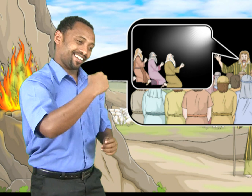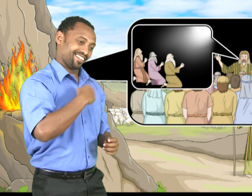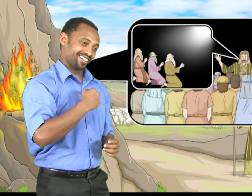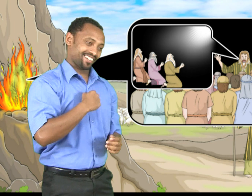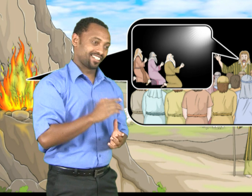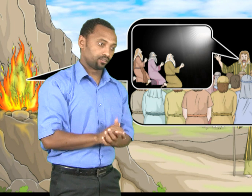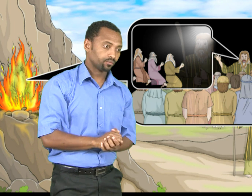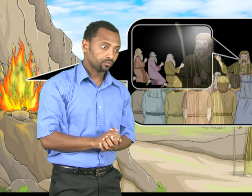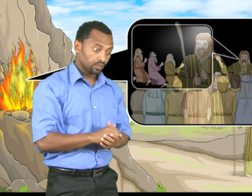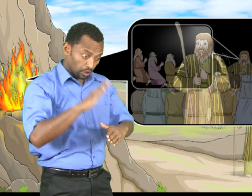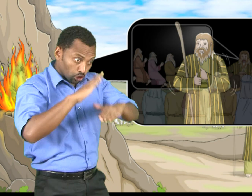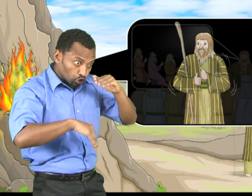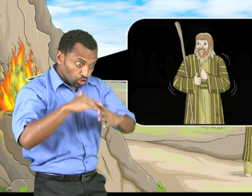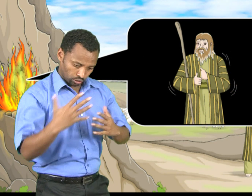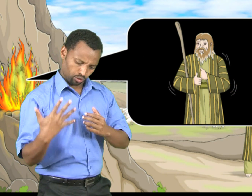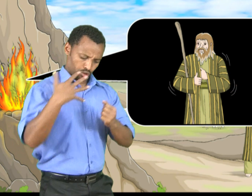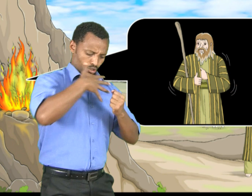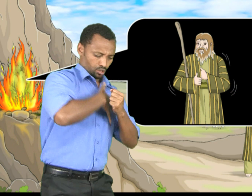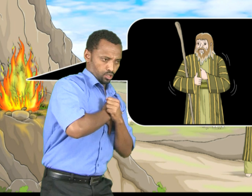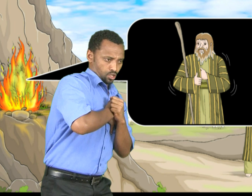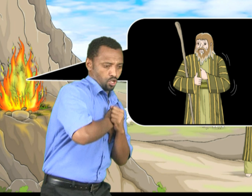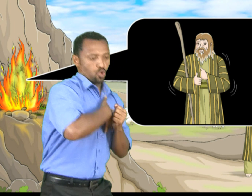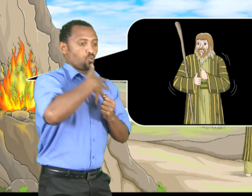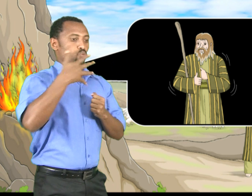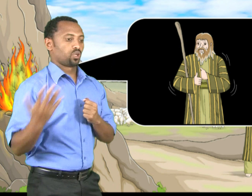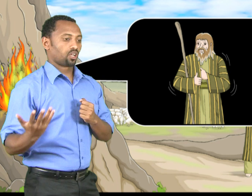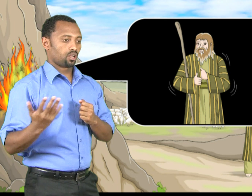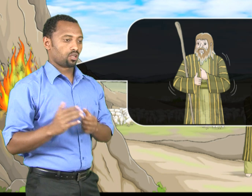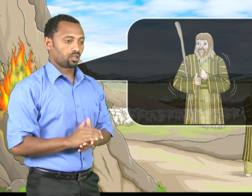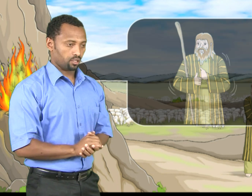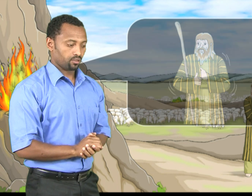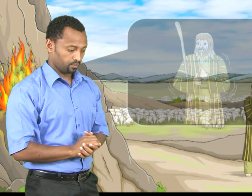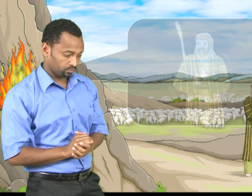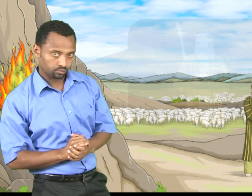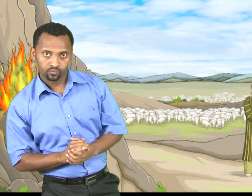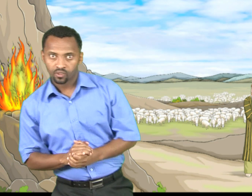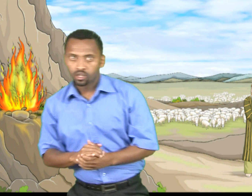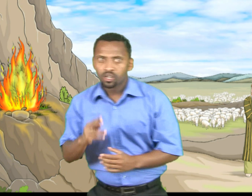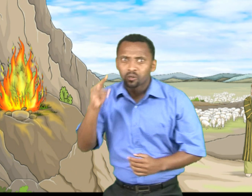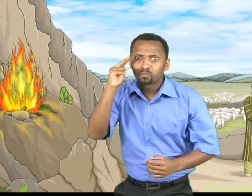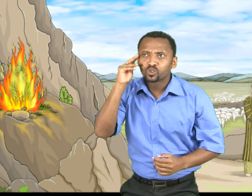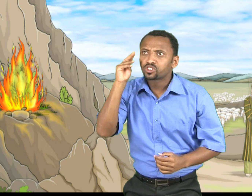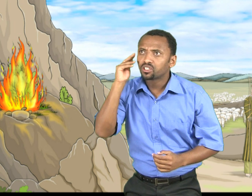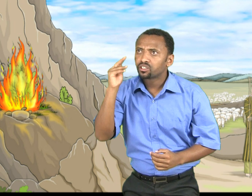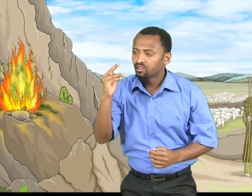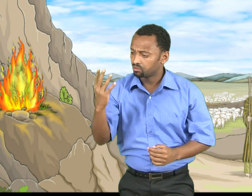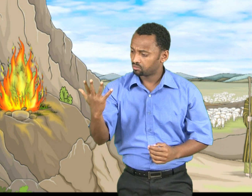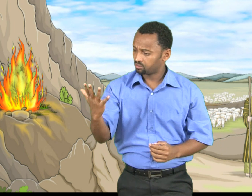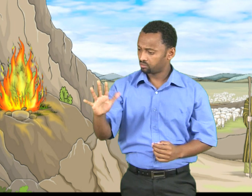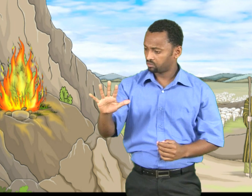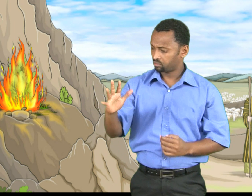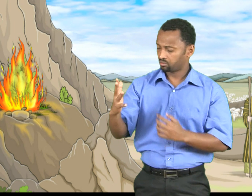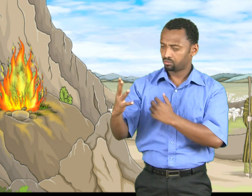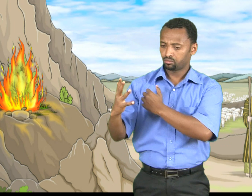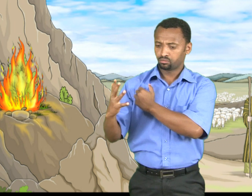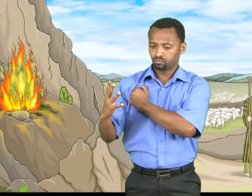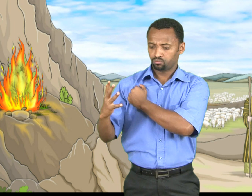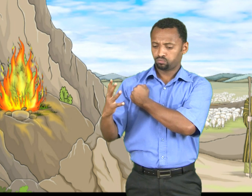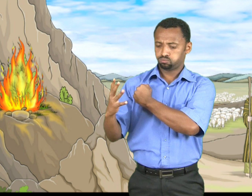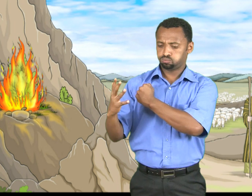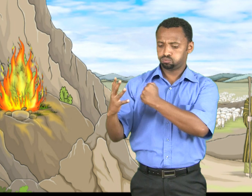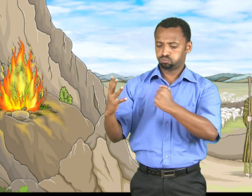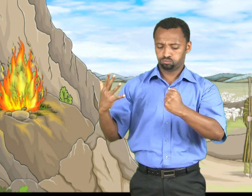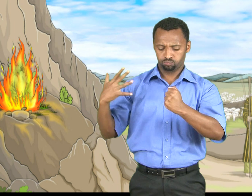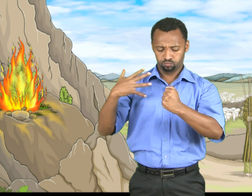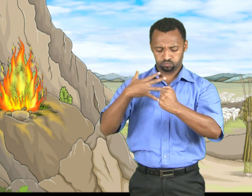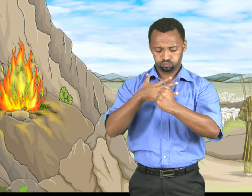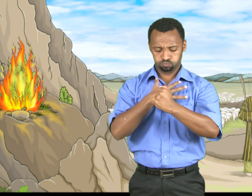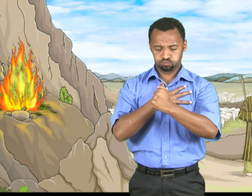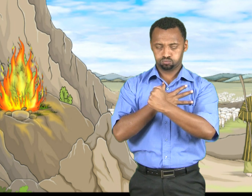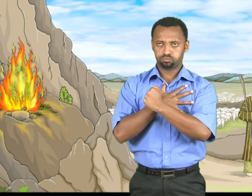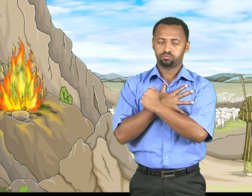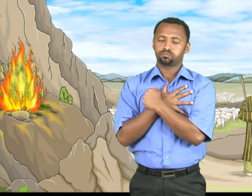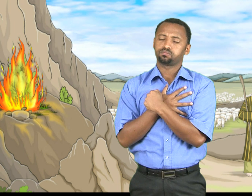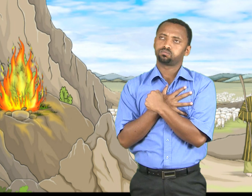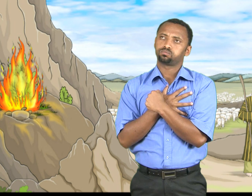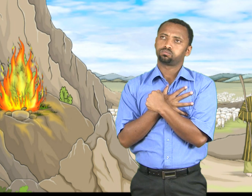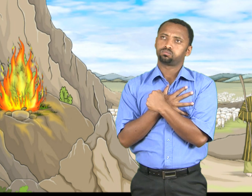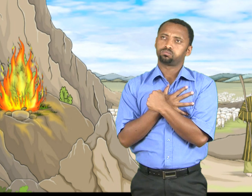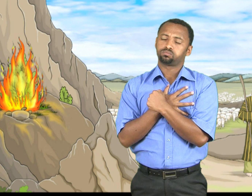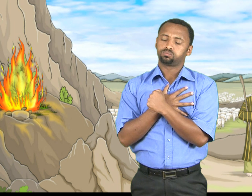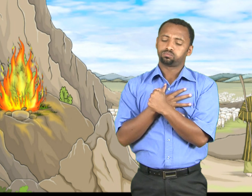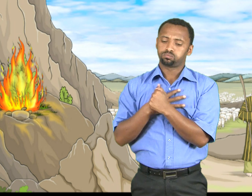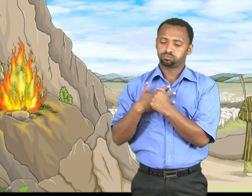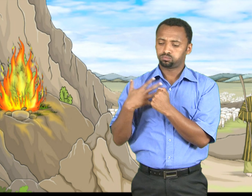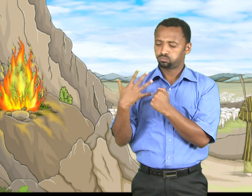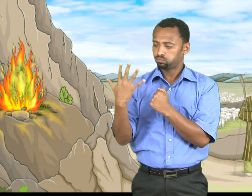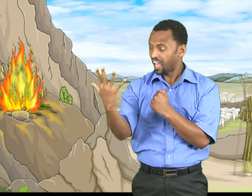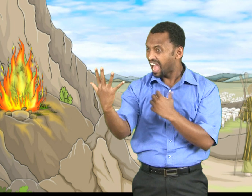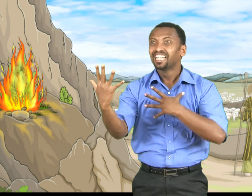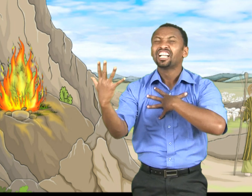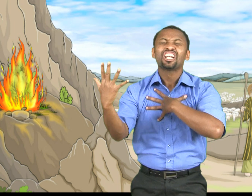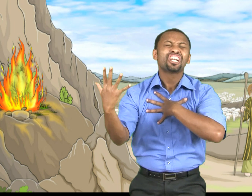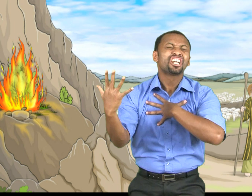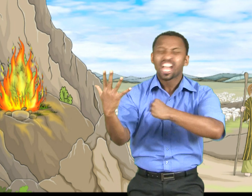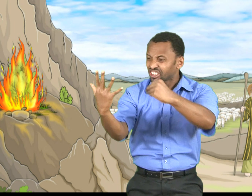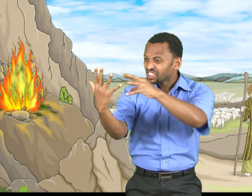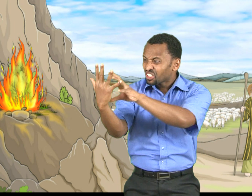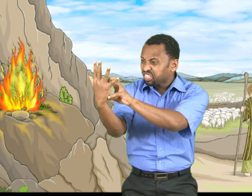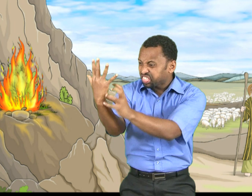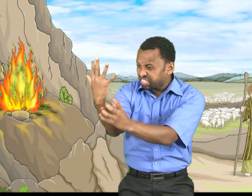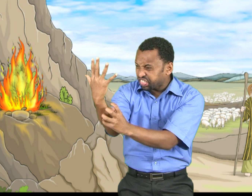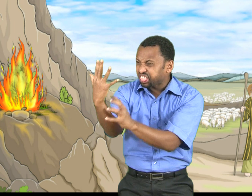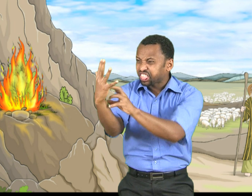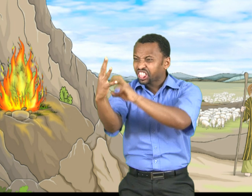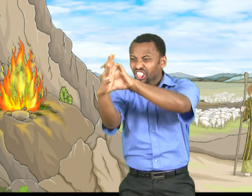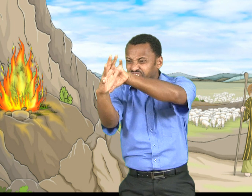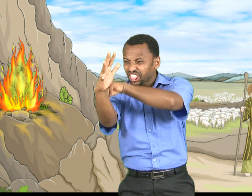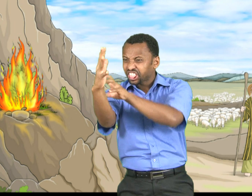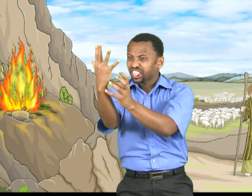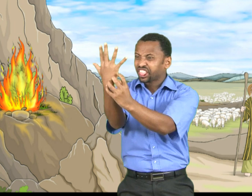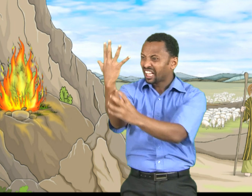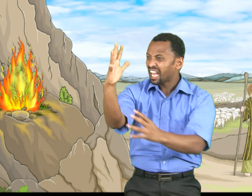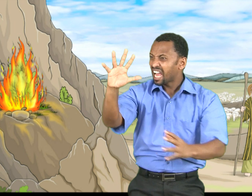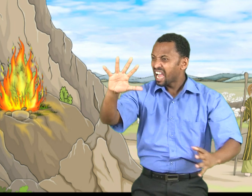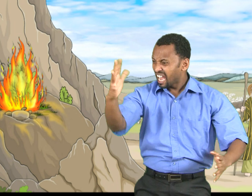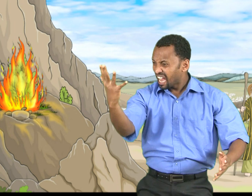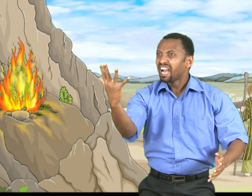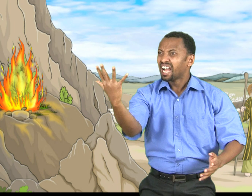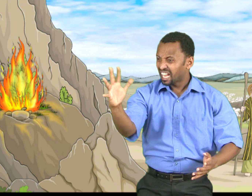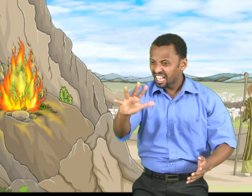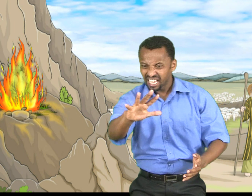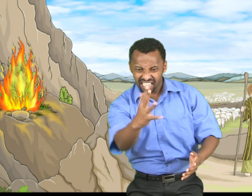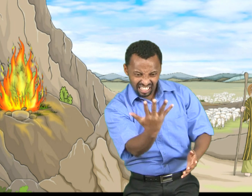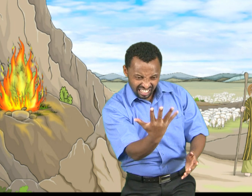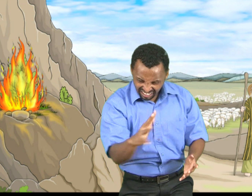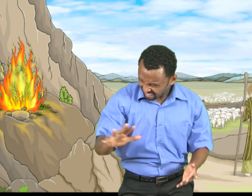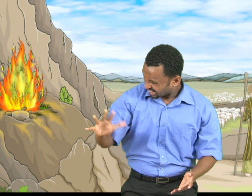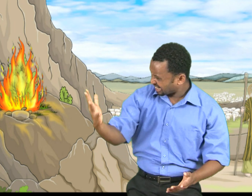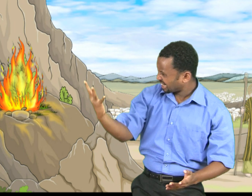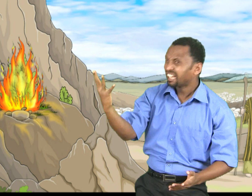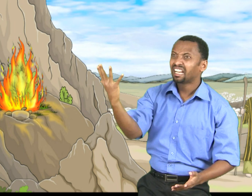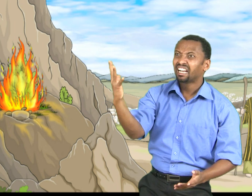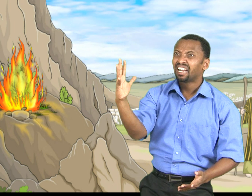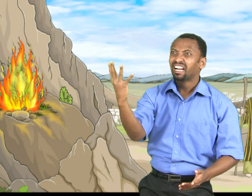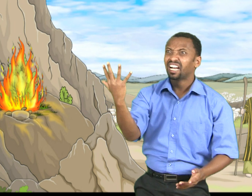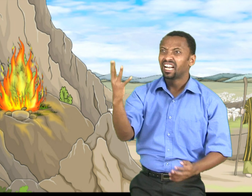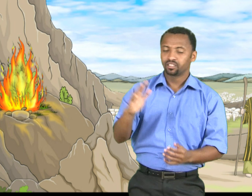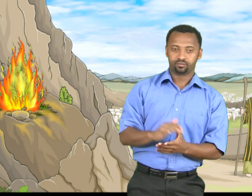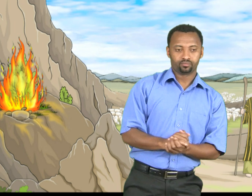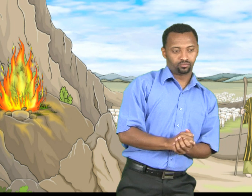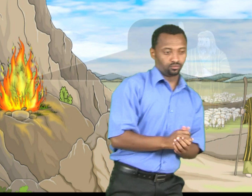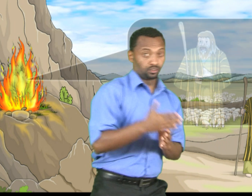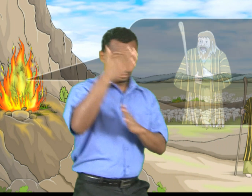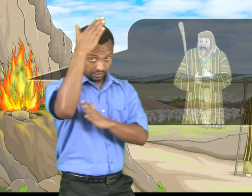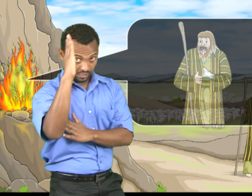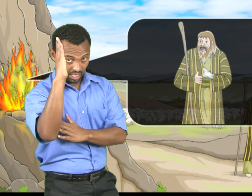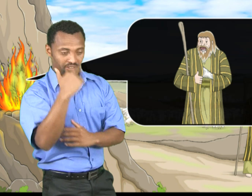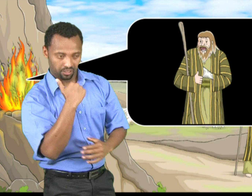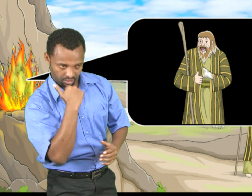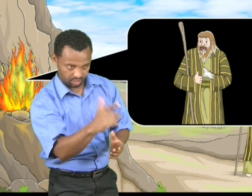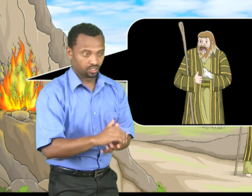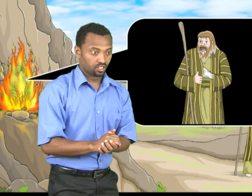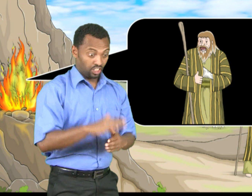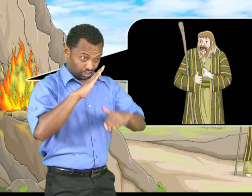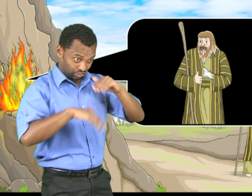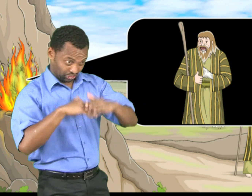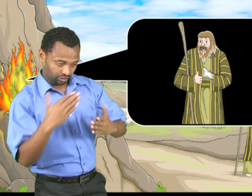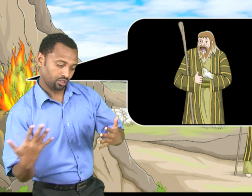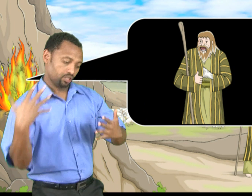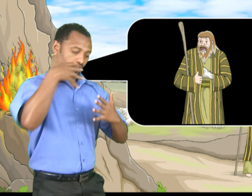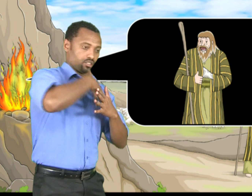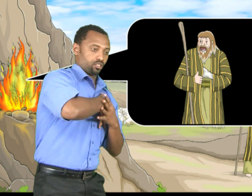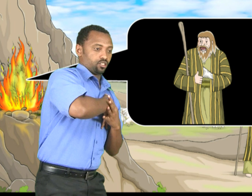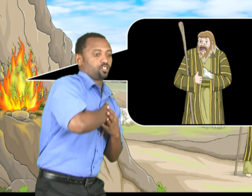Furthermore, the LORD said to Moses, “Put your hand inside your cloak.” So he put his hand inside his cloak, and when he took it out, his hand was leprous, white as snow.